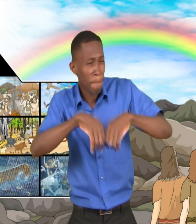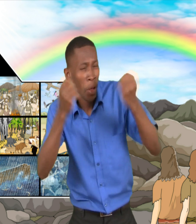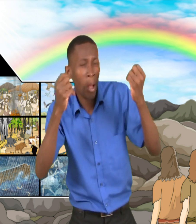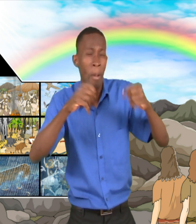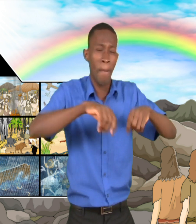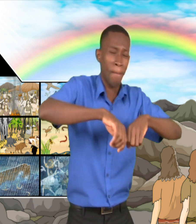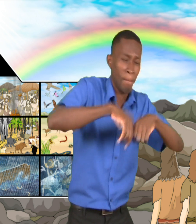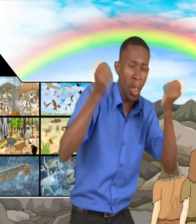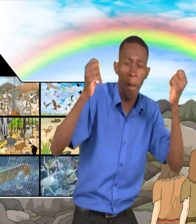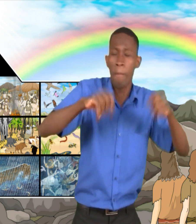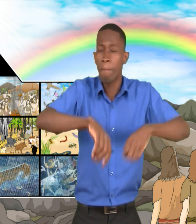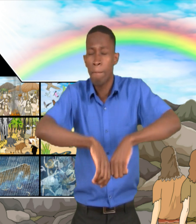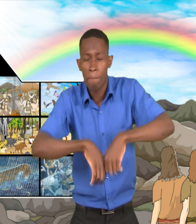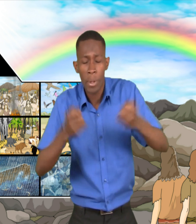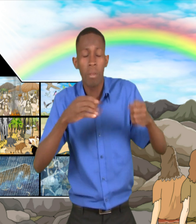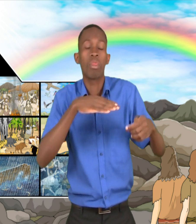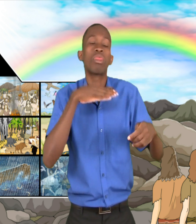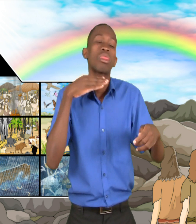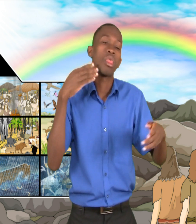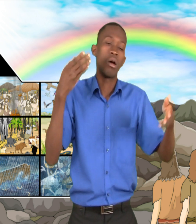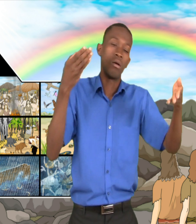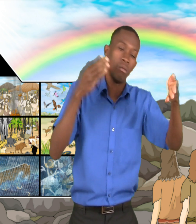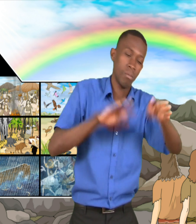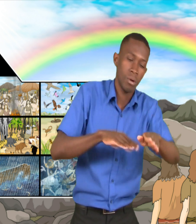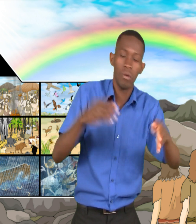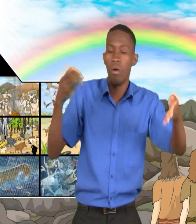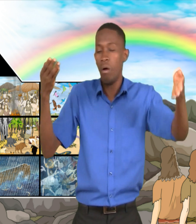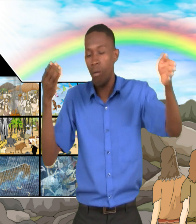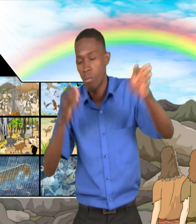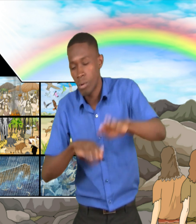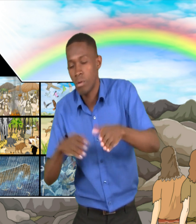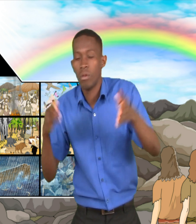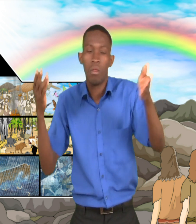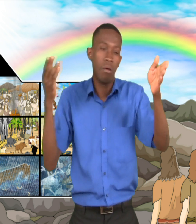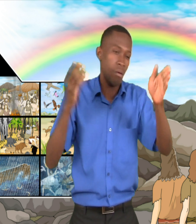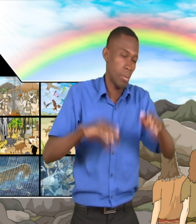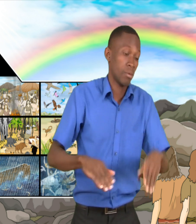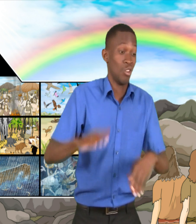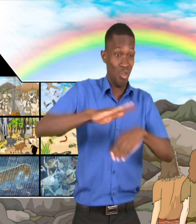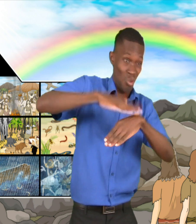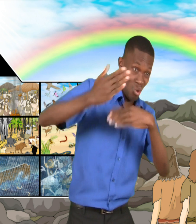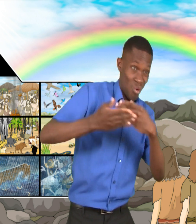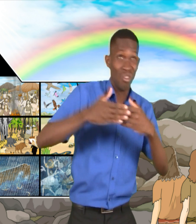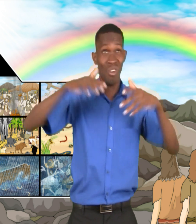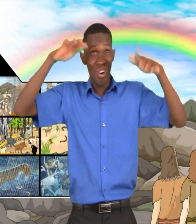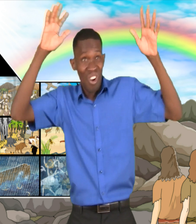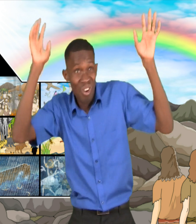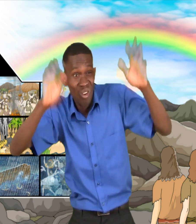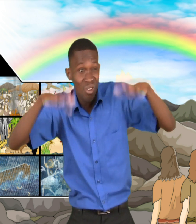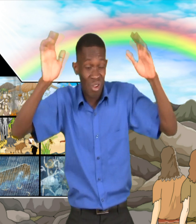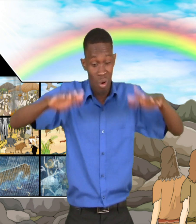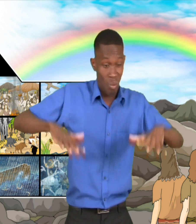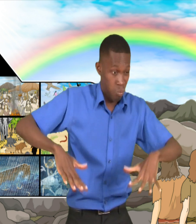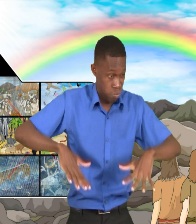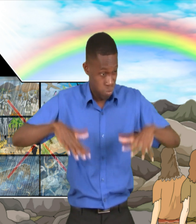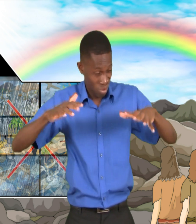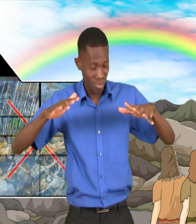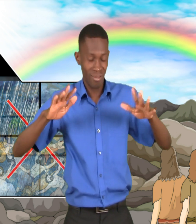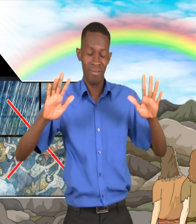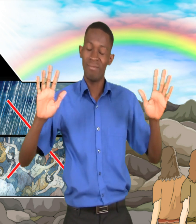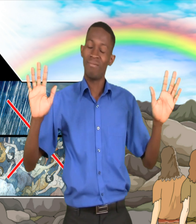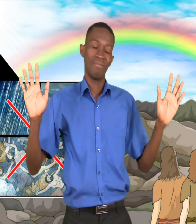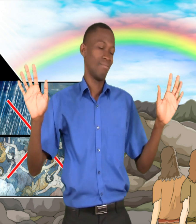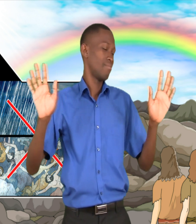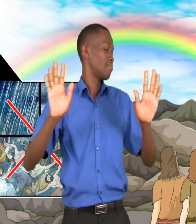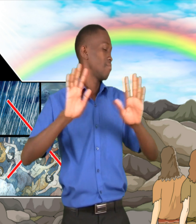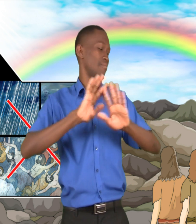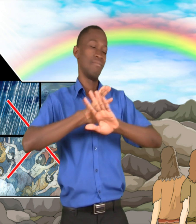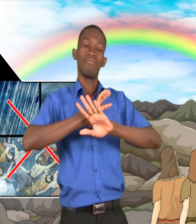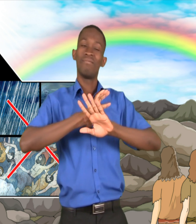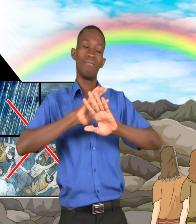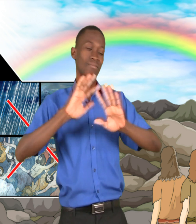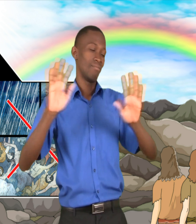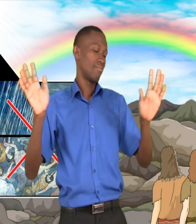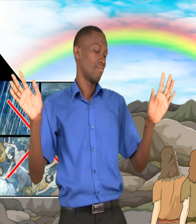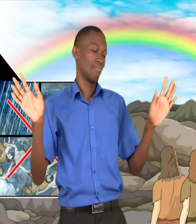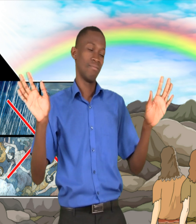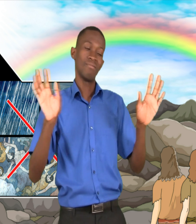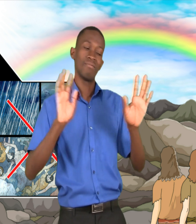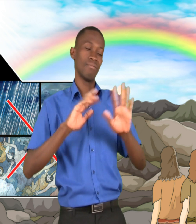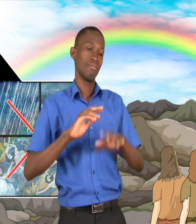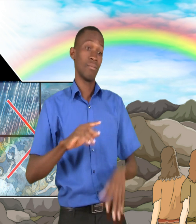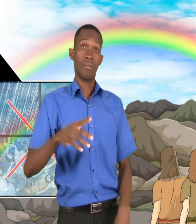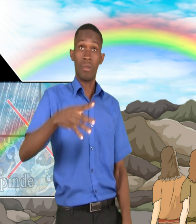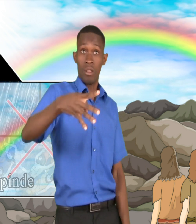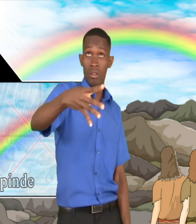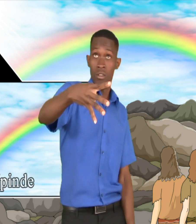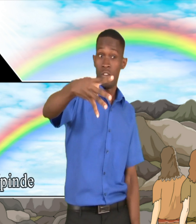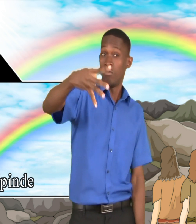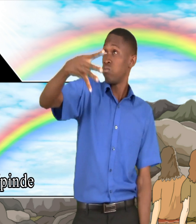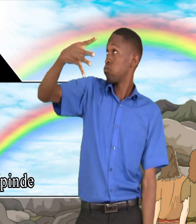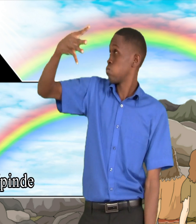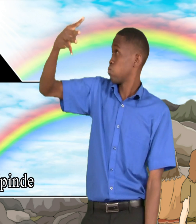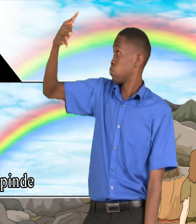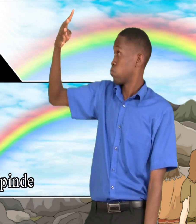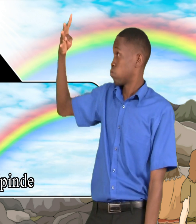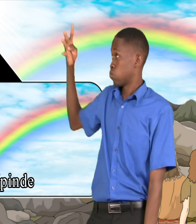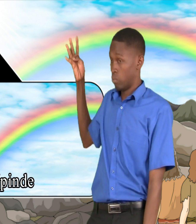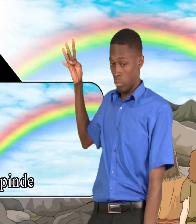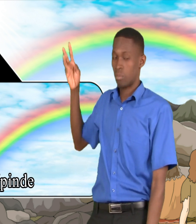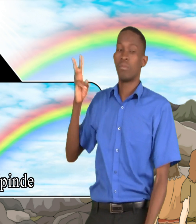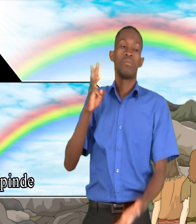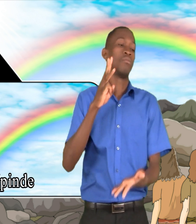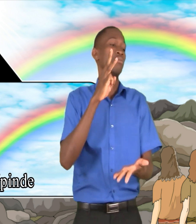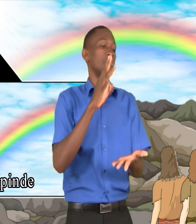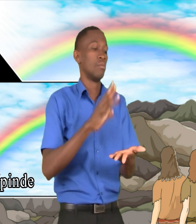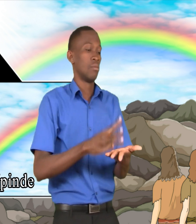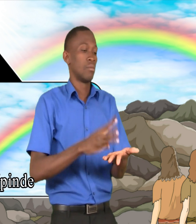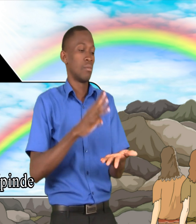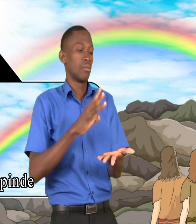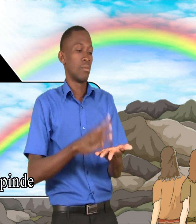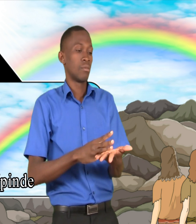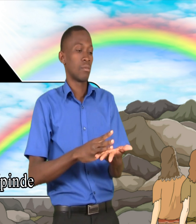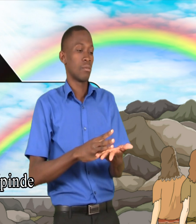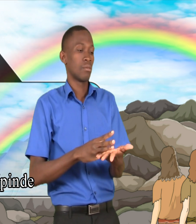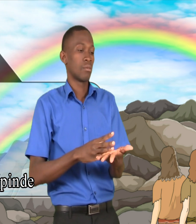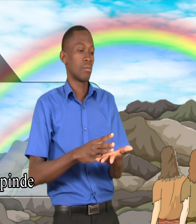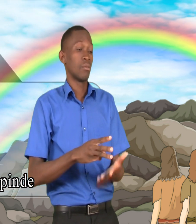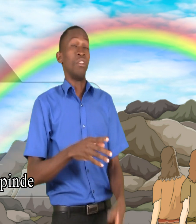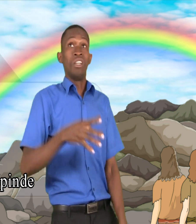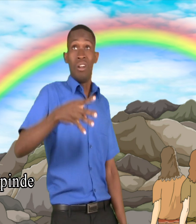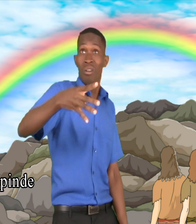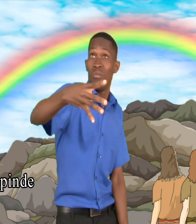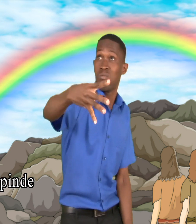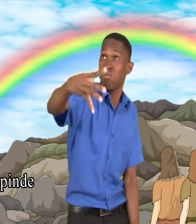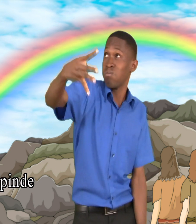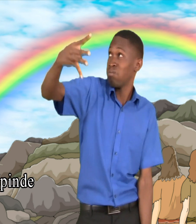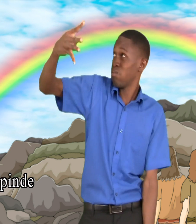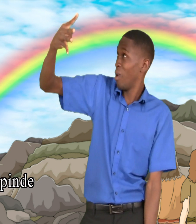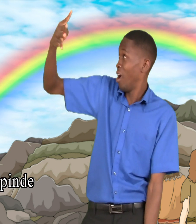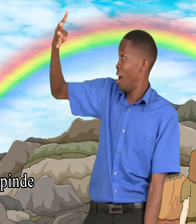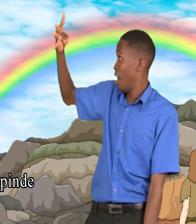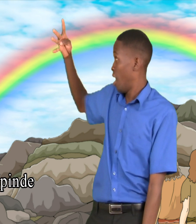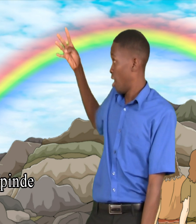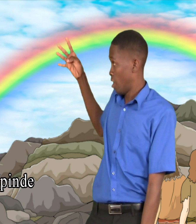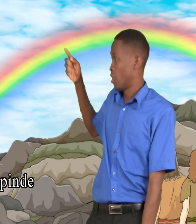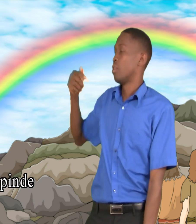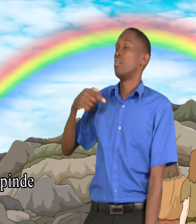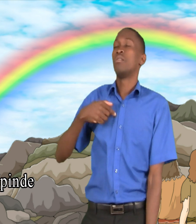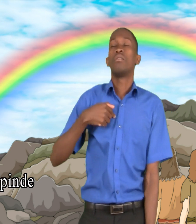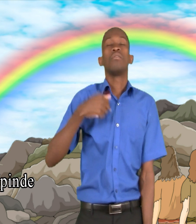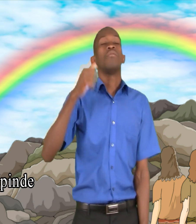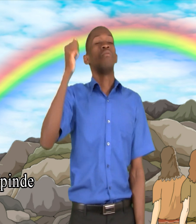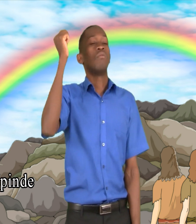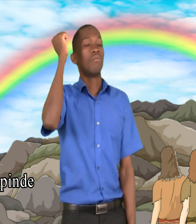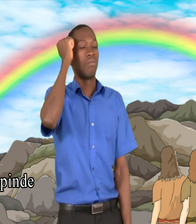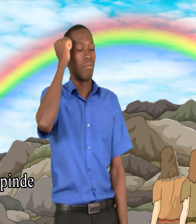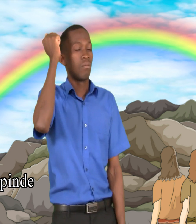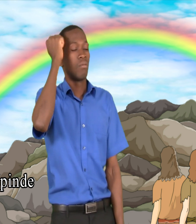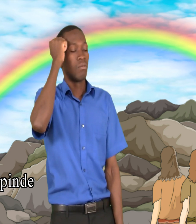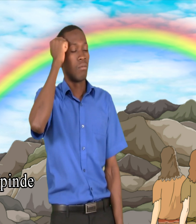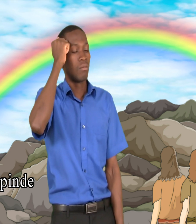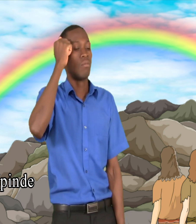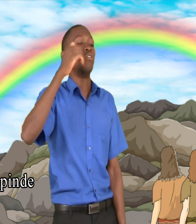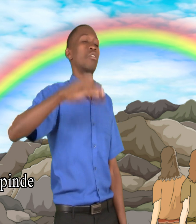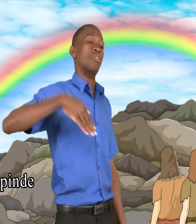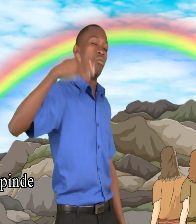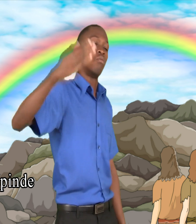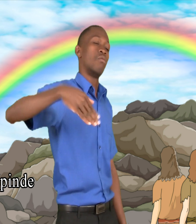Whenever I form clouds over the earth and the rainbow appears in the clouds, I will remember My covenant between Me and you and every living creature of every kind. Never again will the waters become a flood to destroy all life.